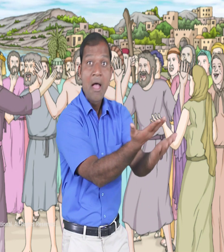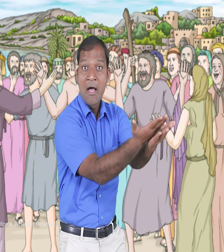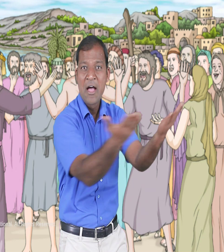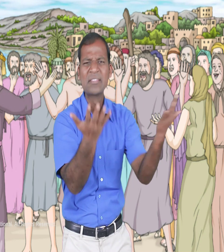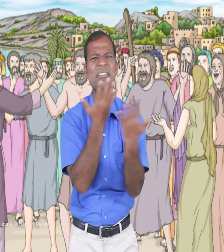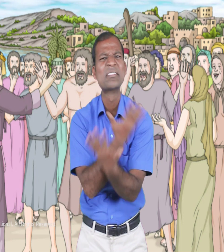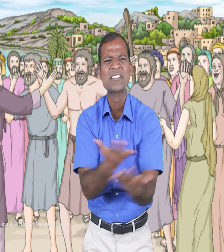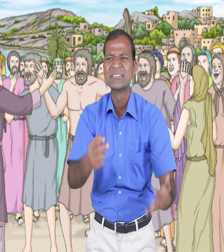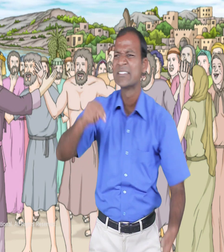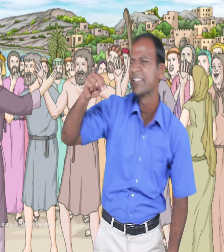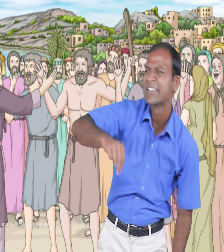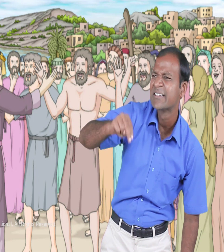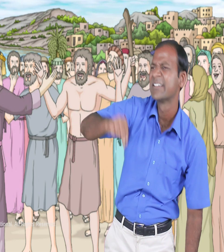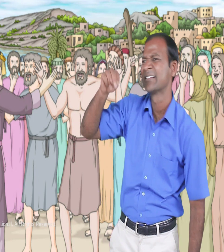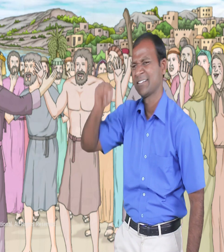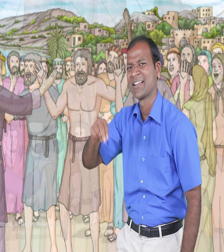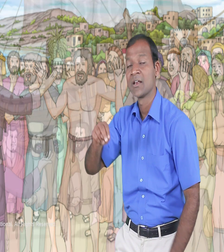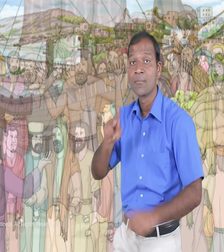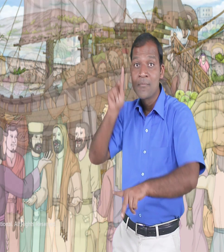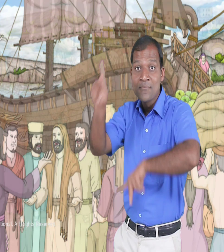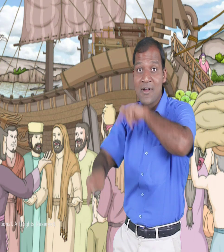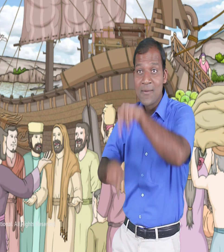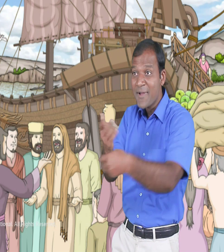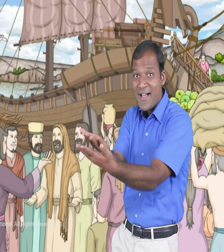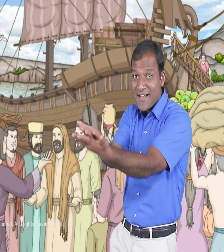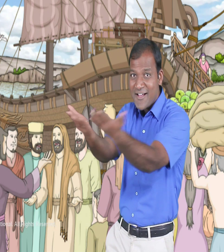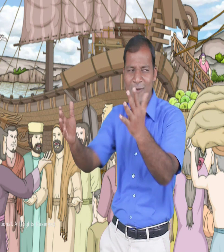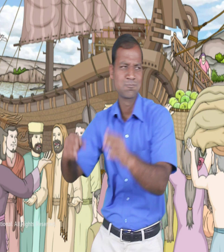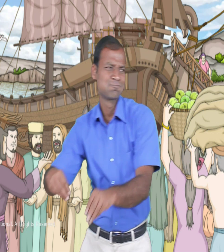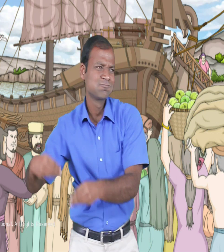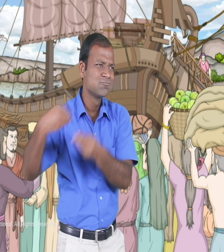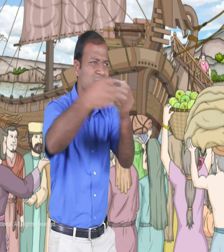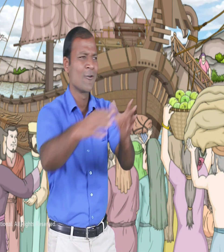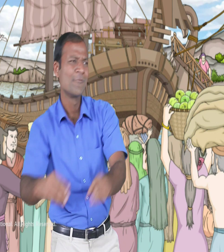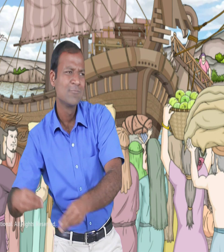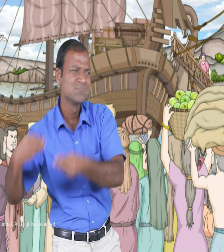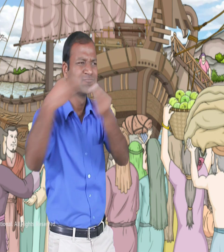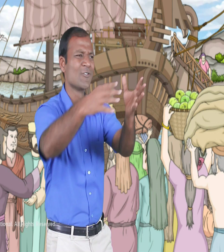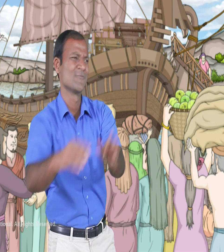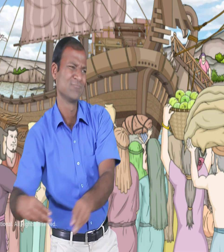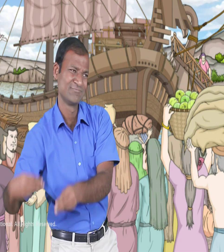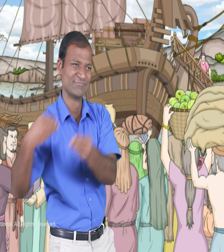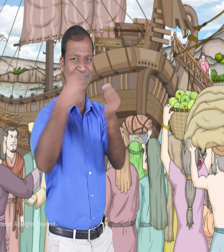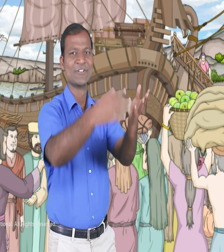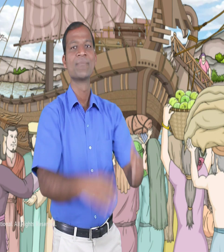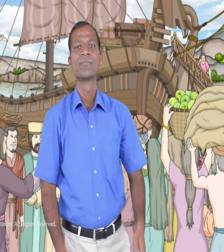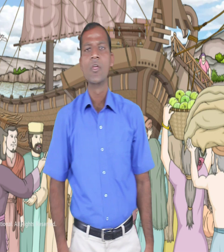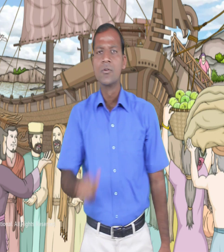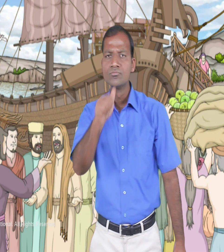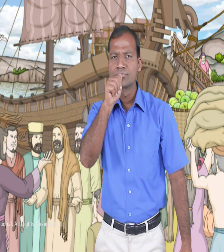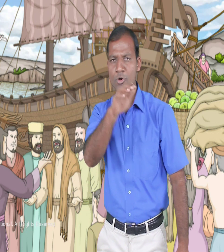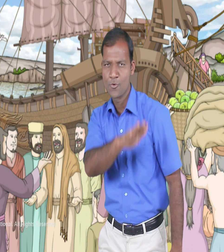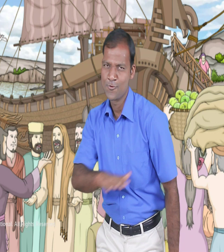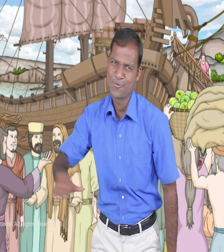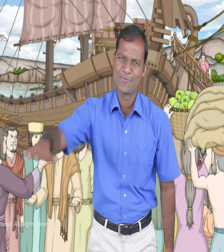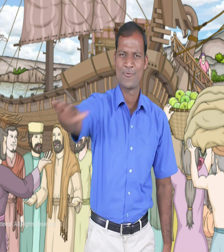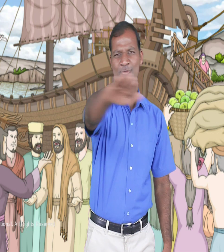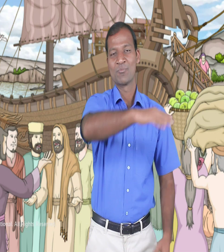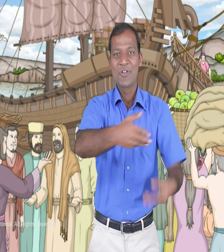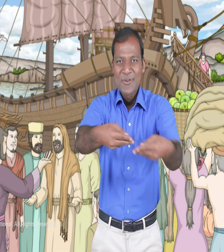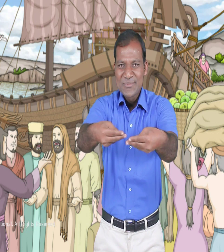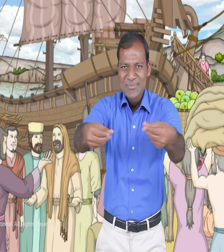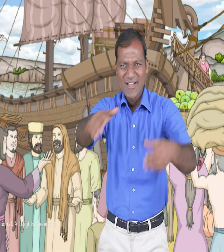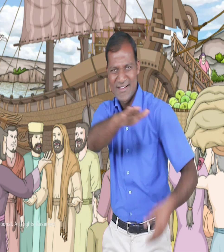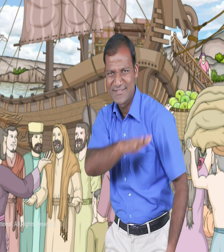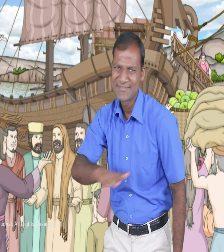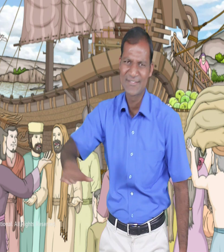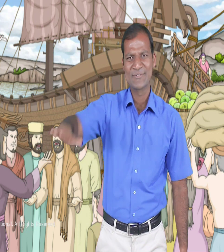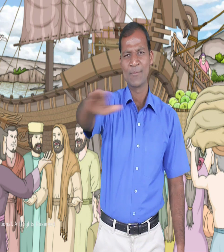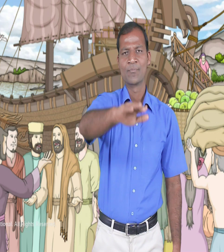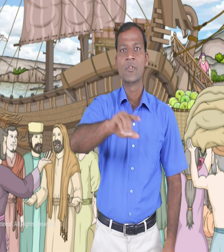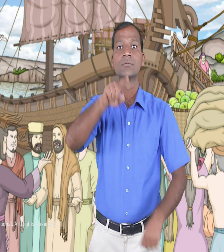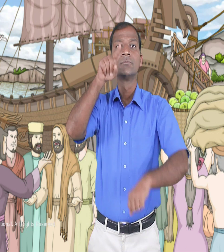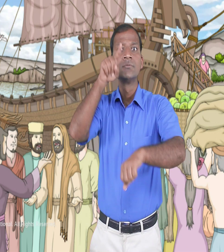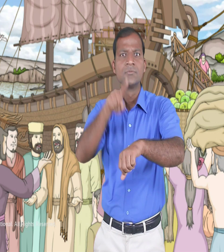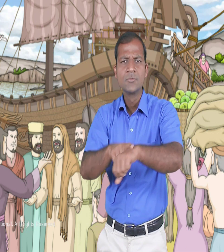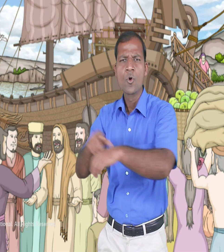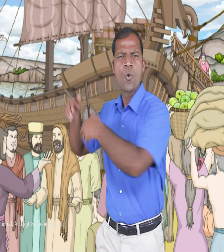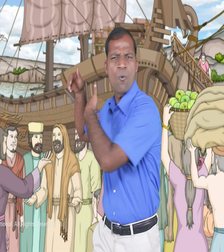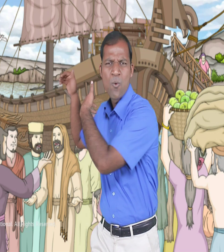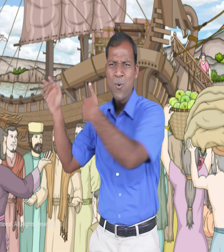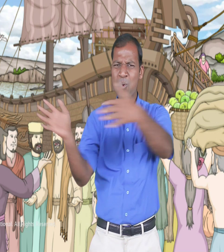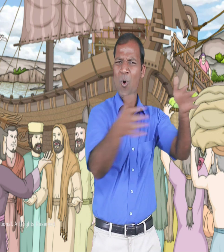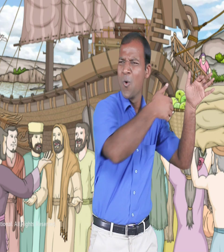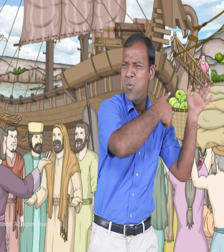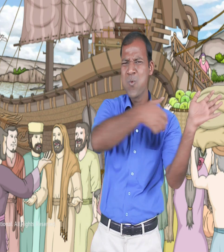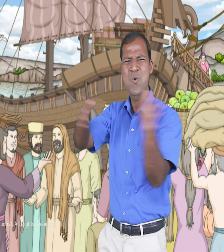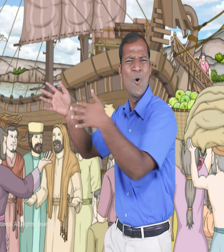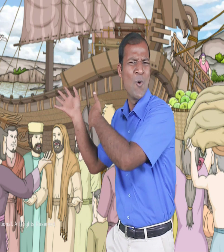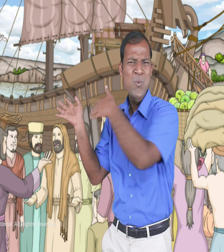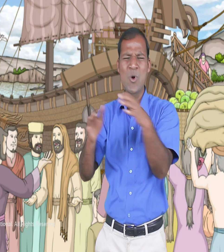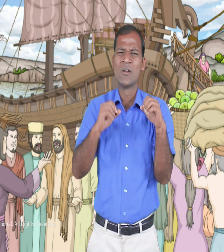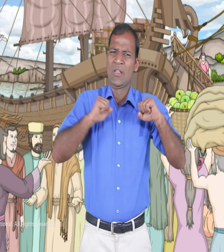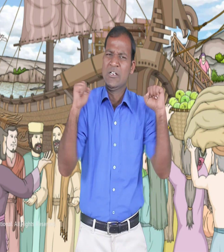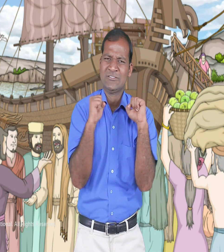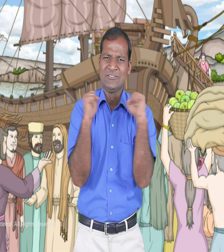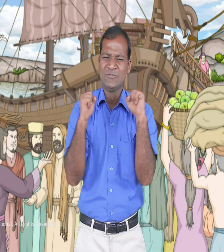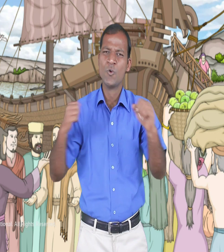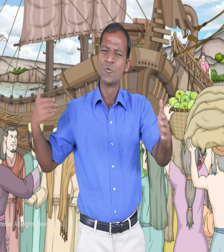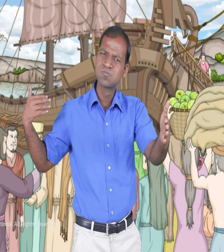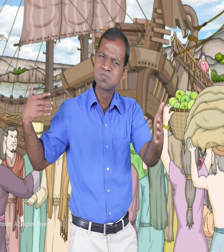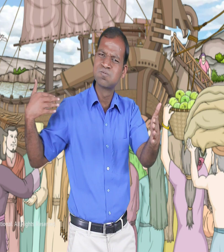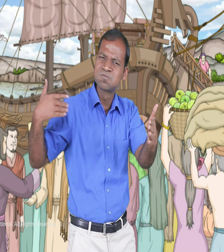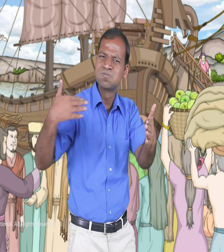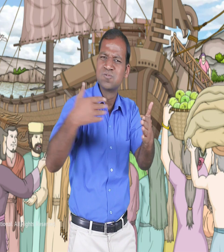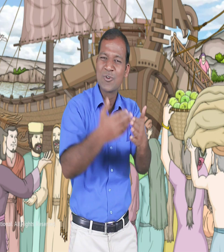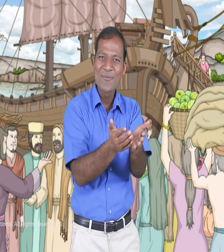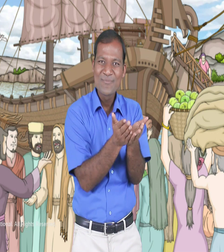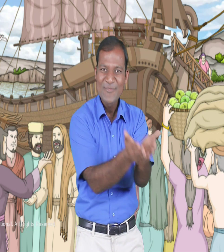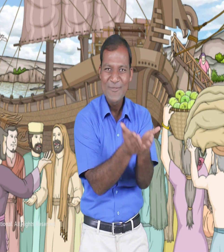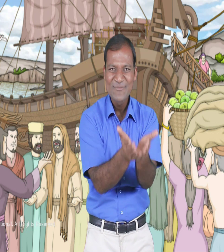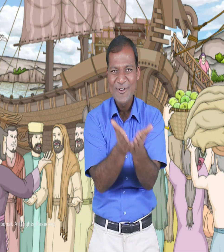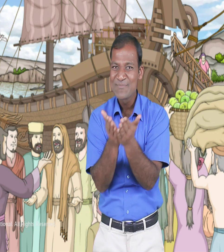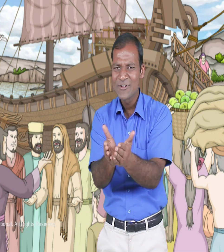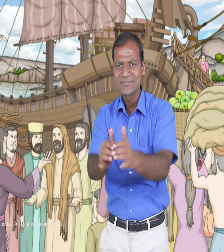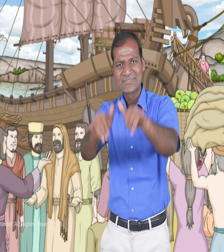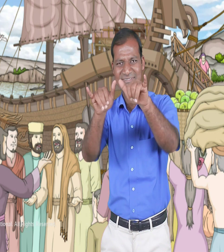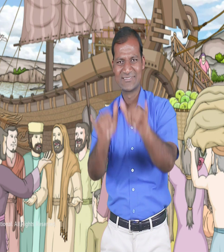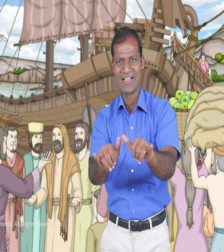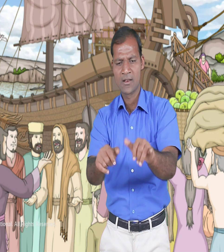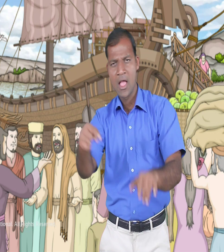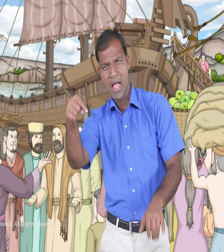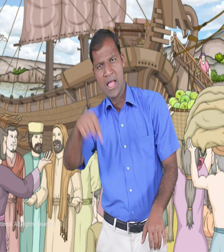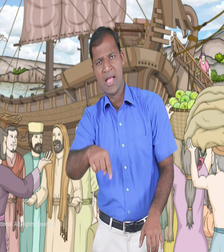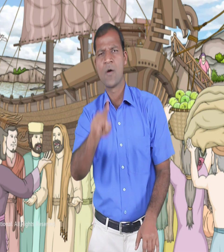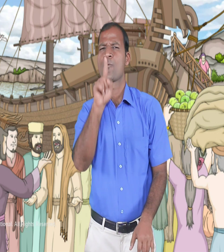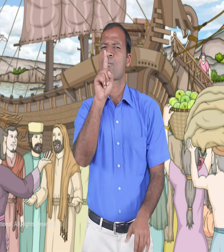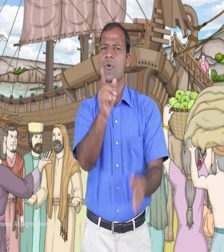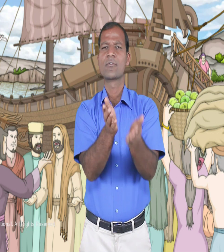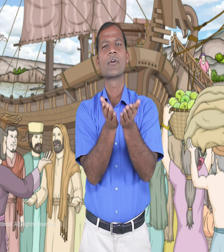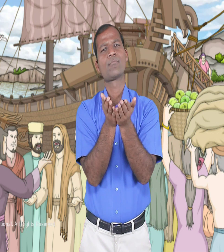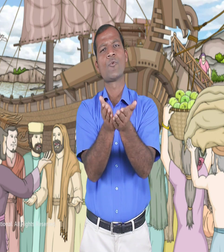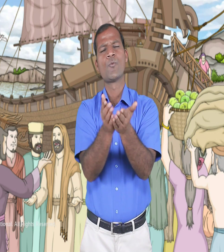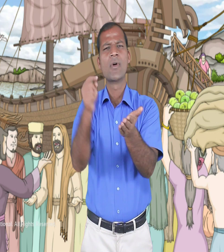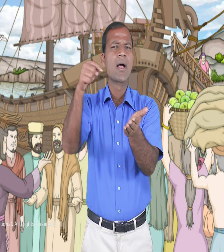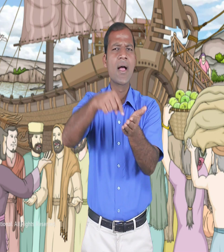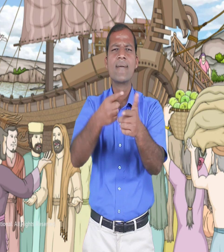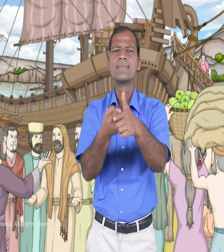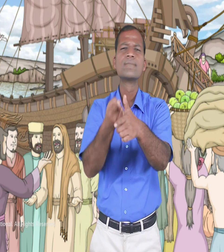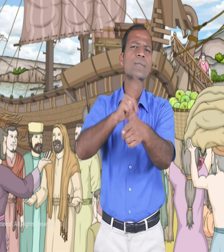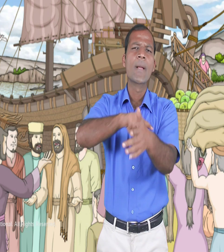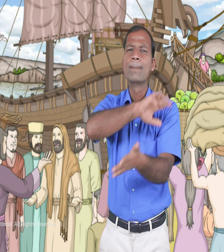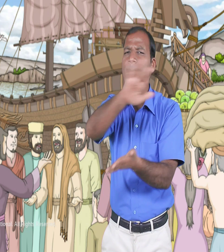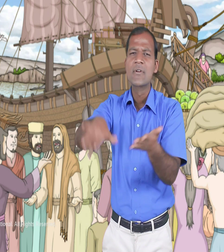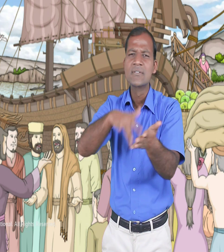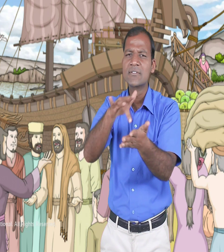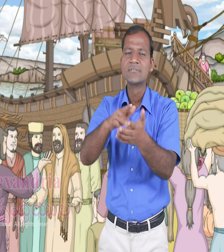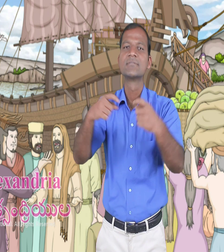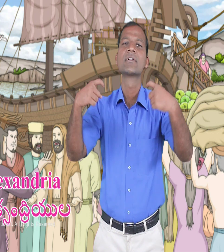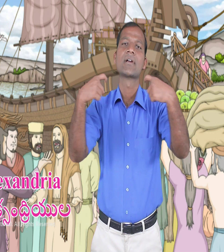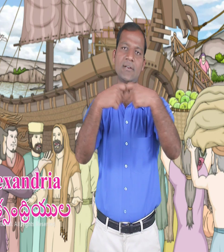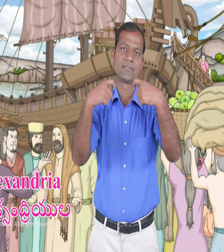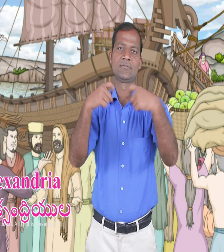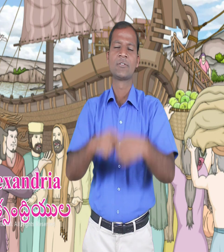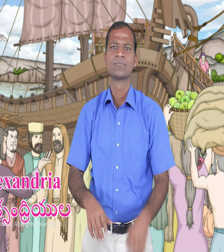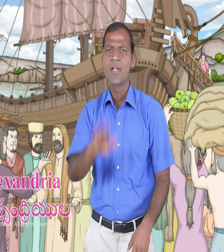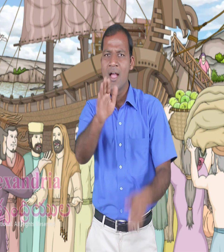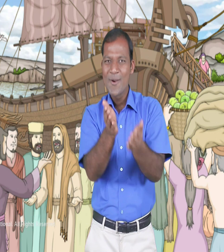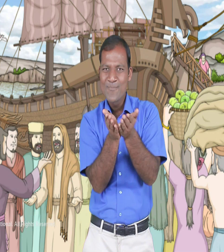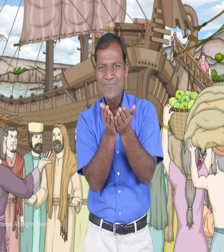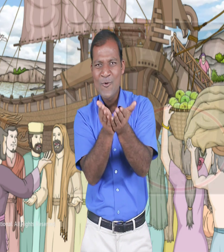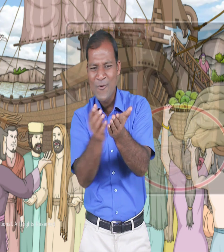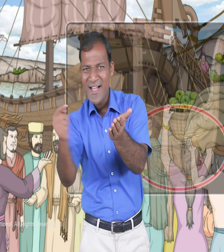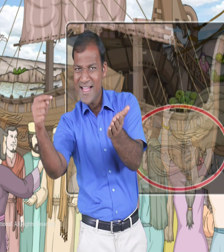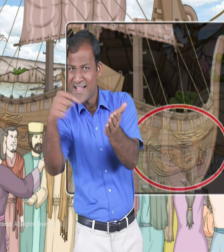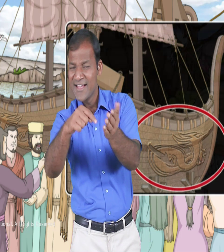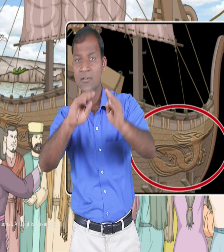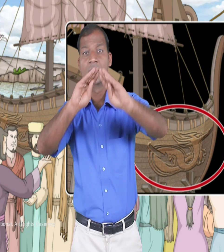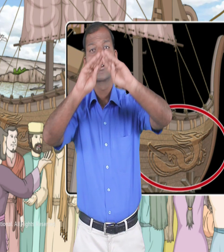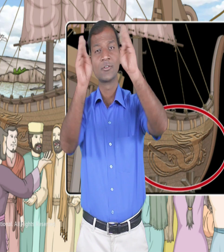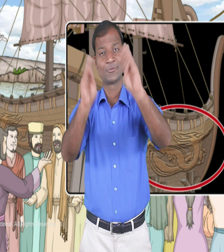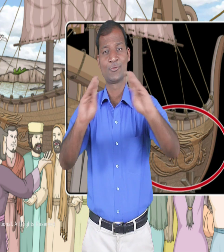After three months we set sail in an Alexandrian ship that had wintered in the island.